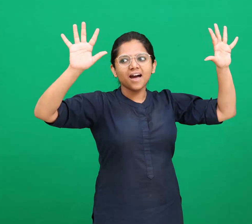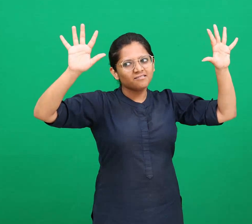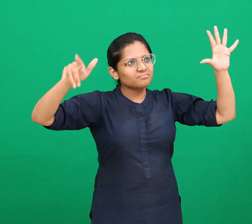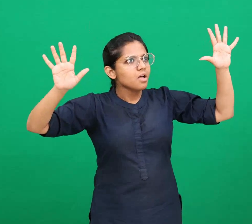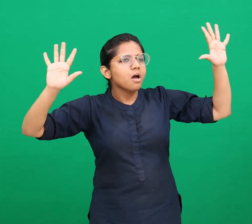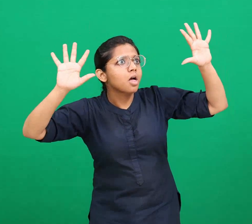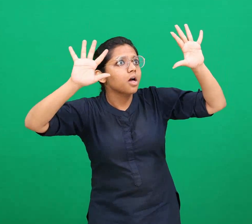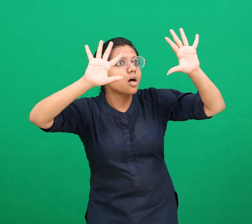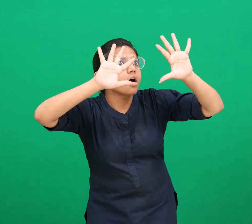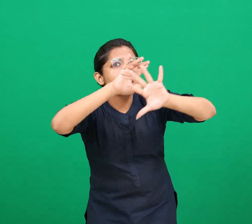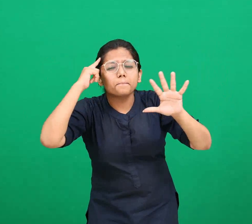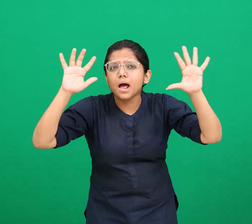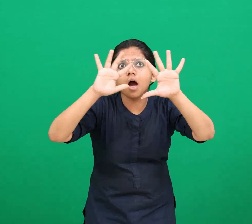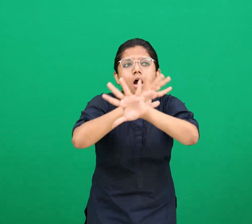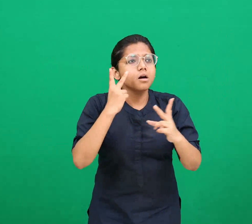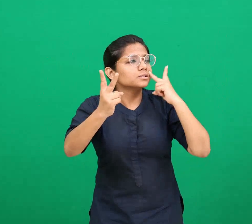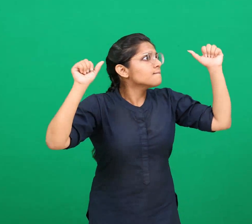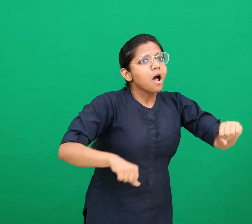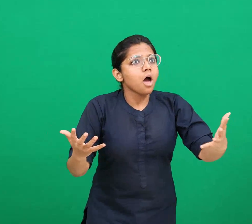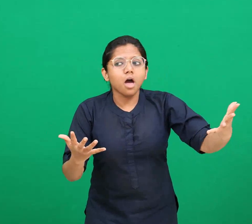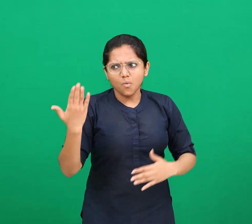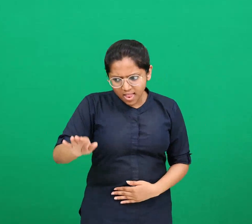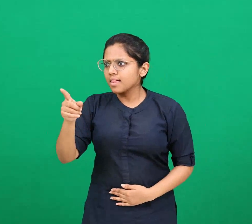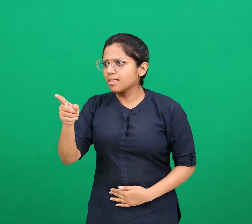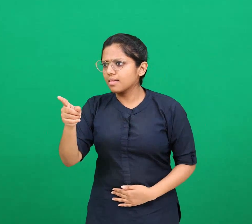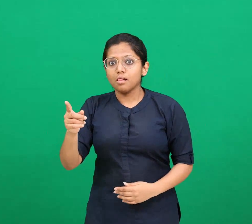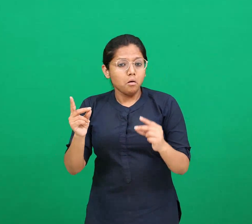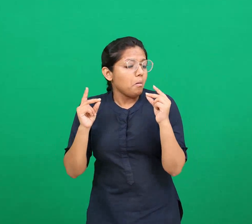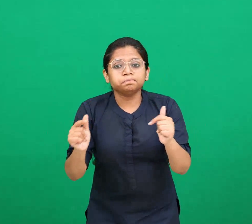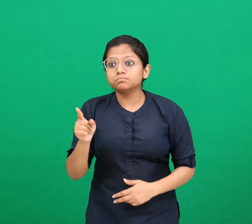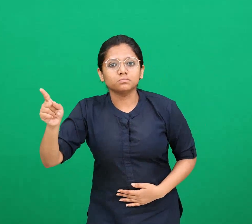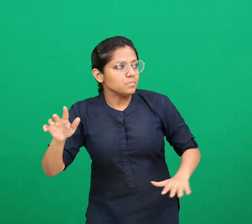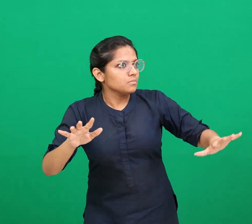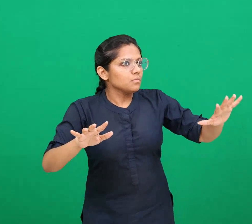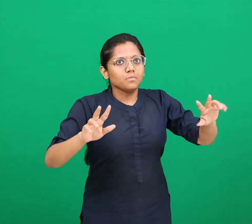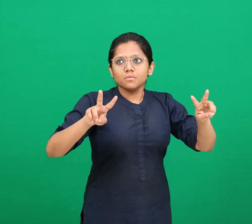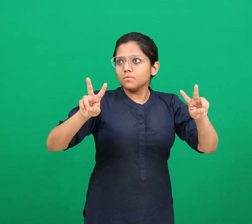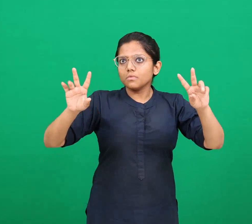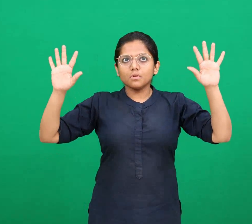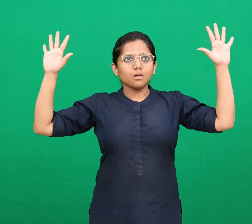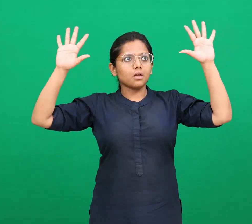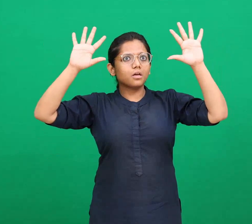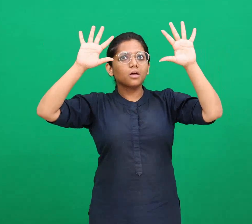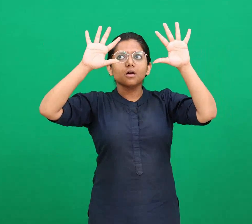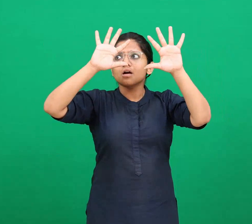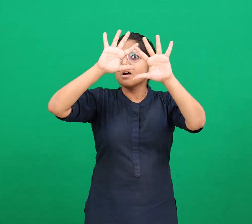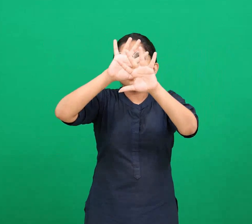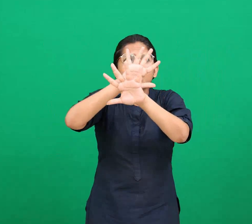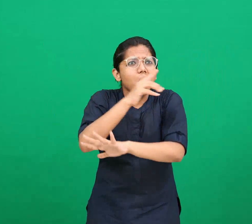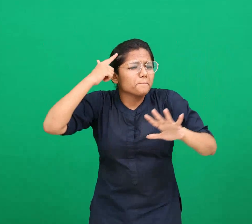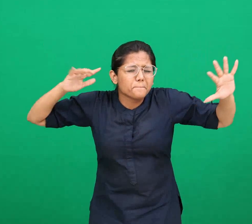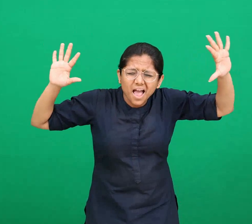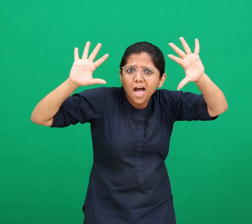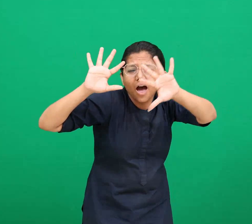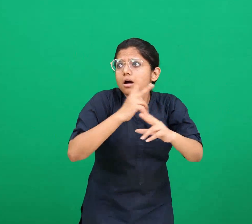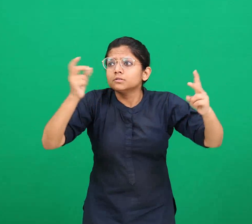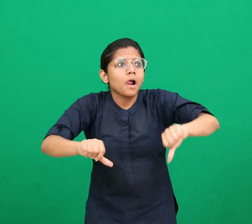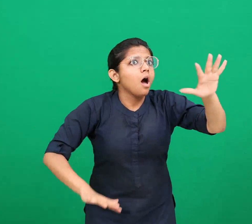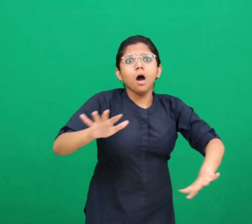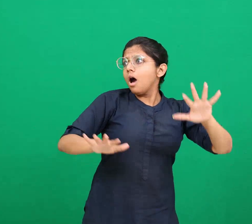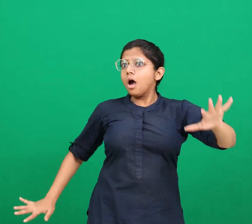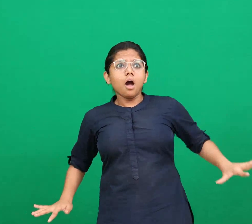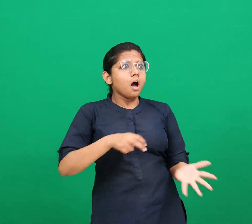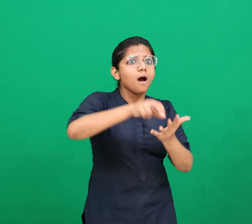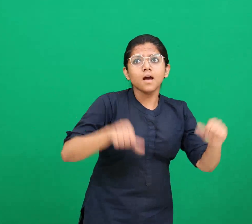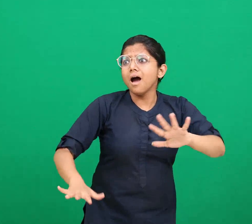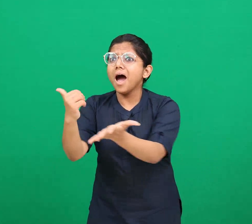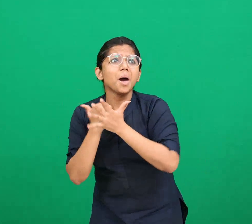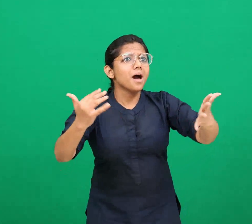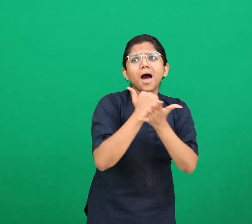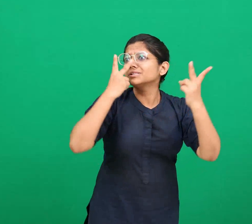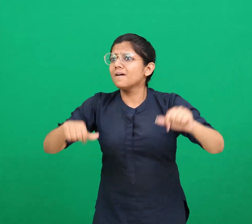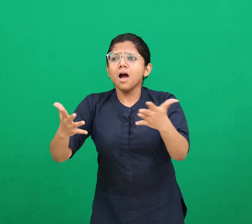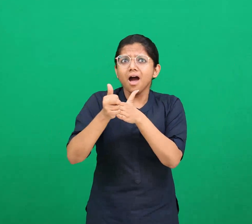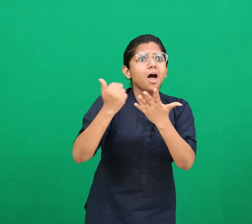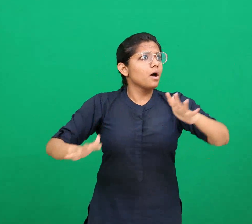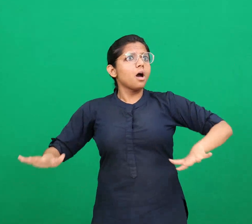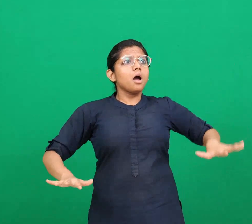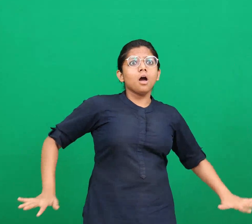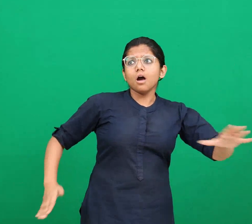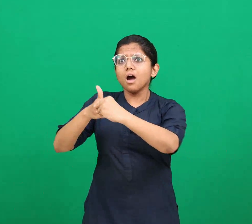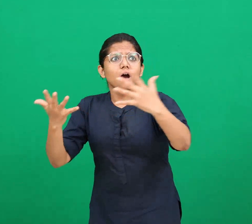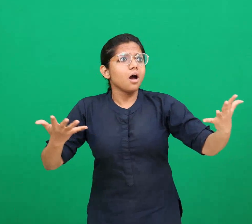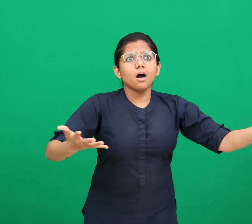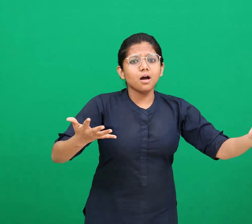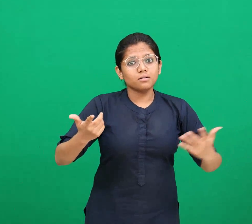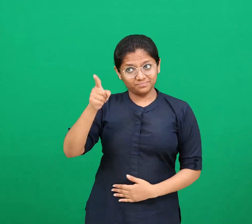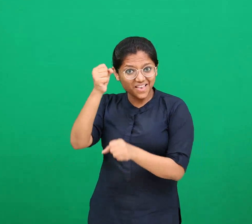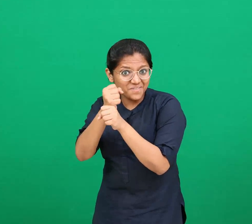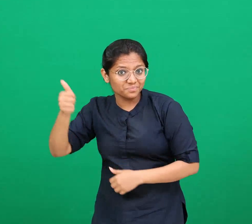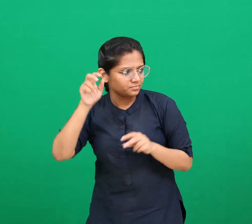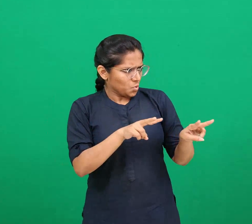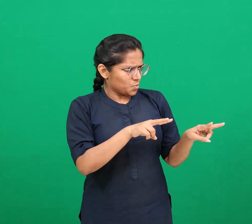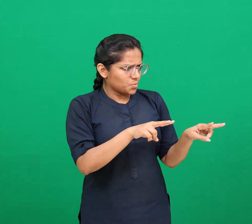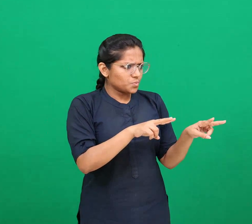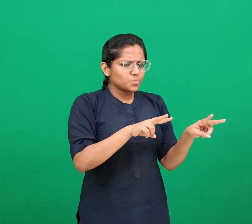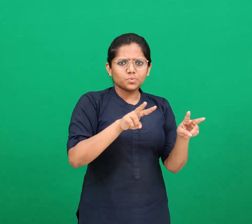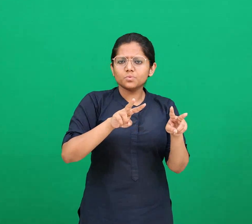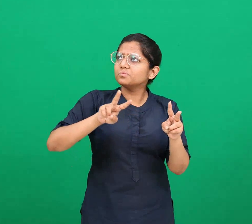Immediately mist and darkness came over him, and he groped about, seeking someone to lead him by the hand.